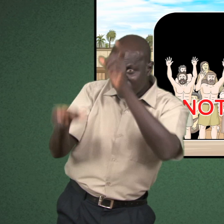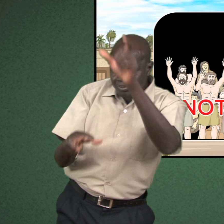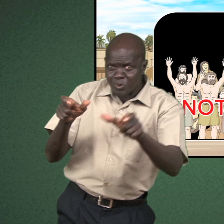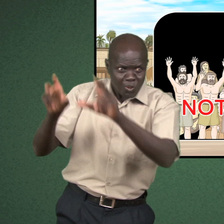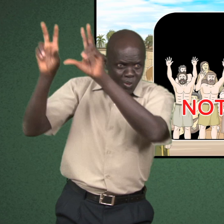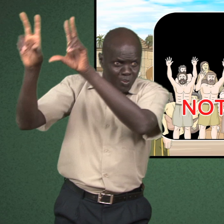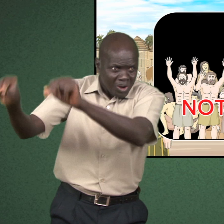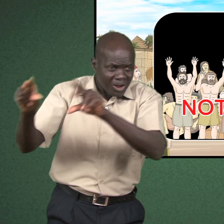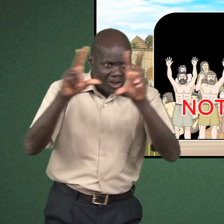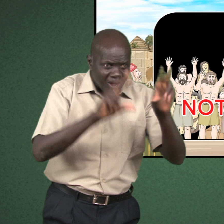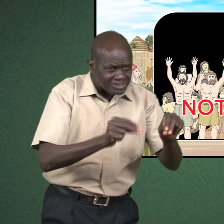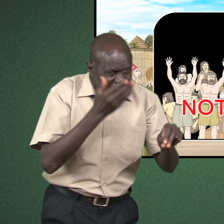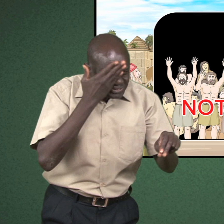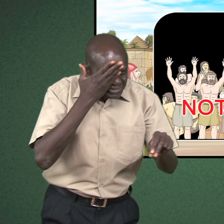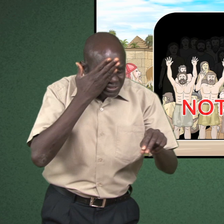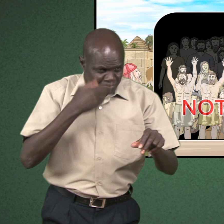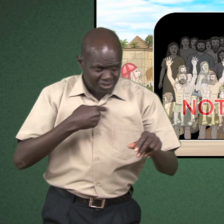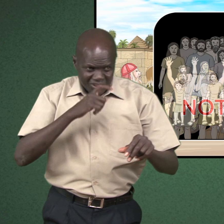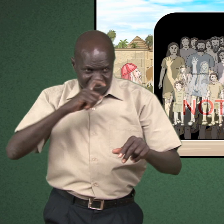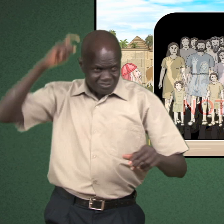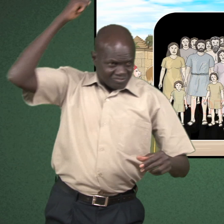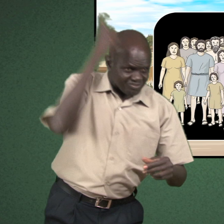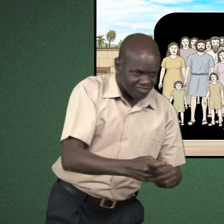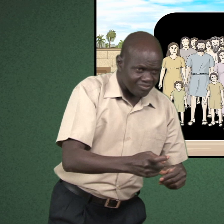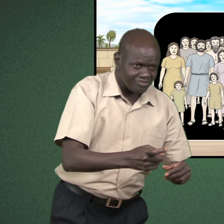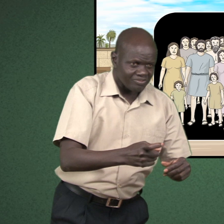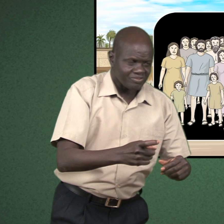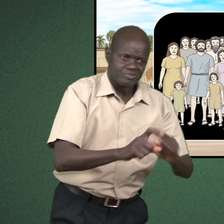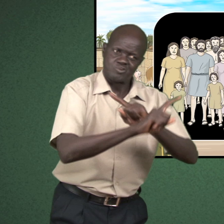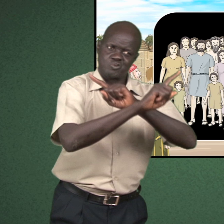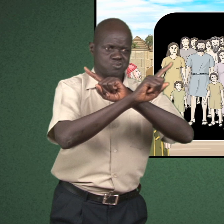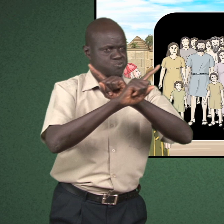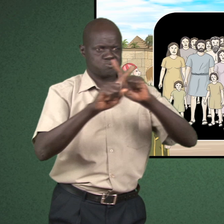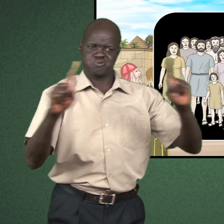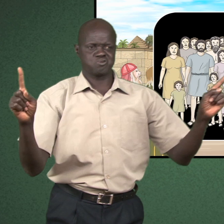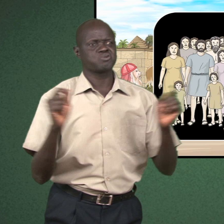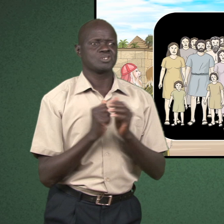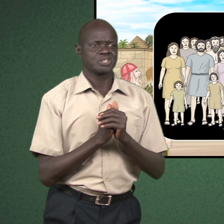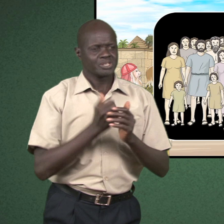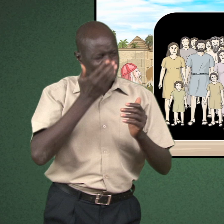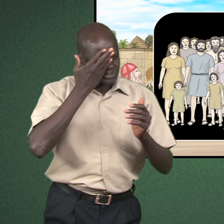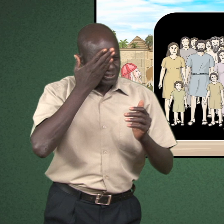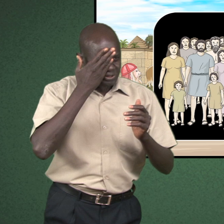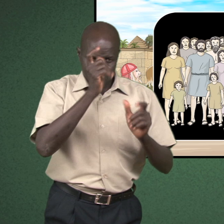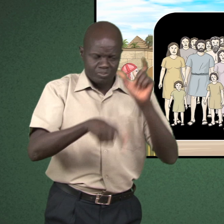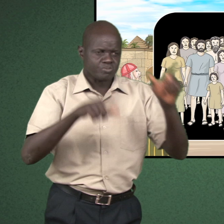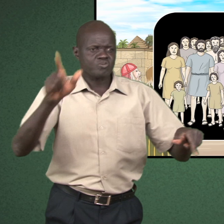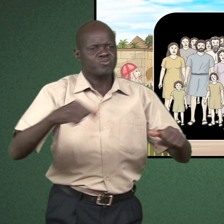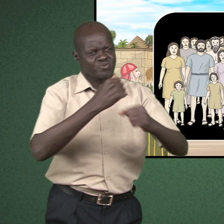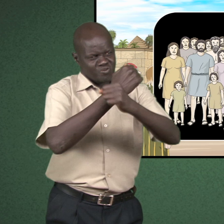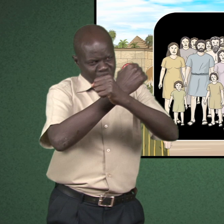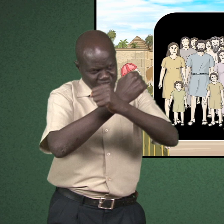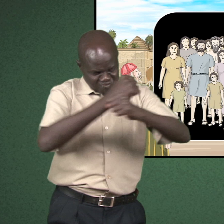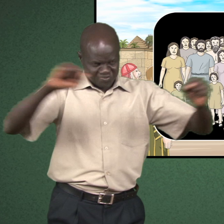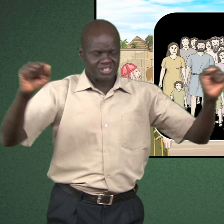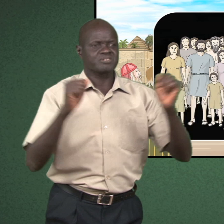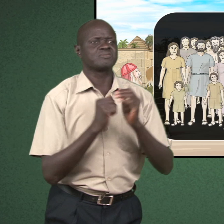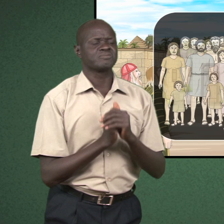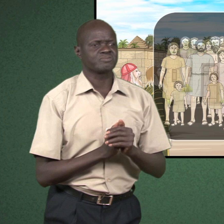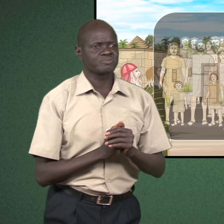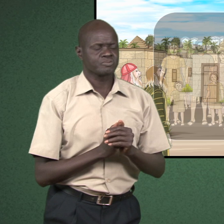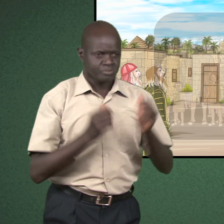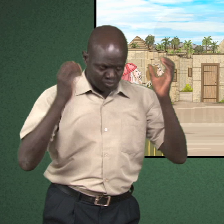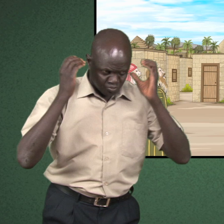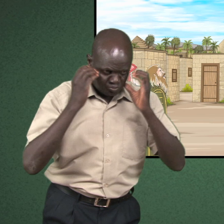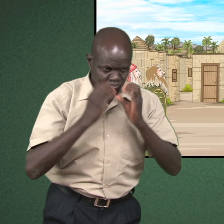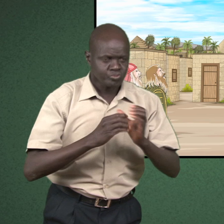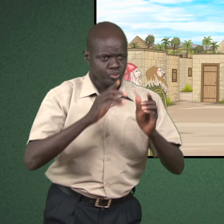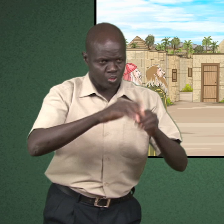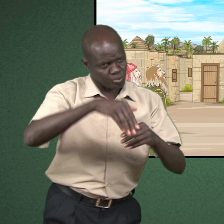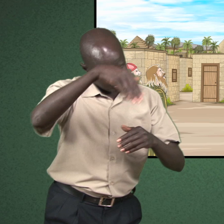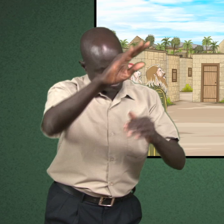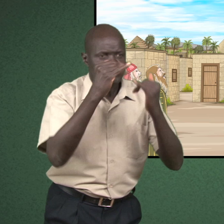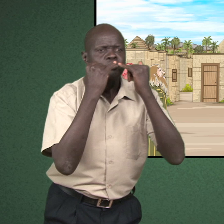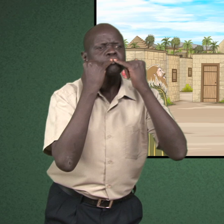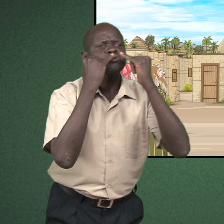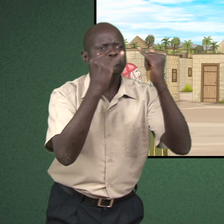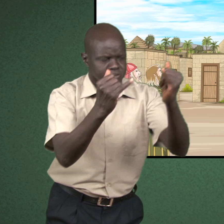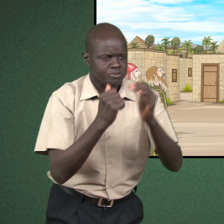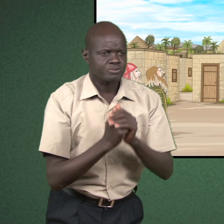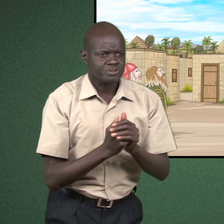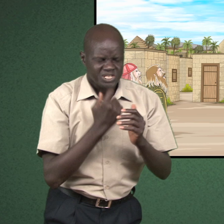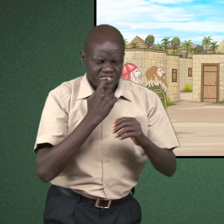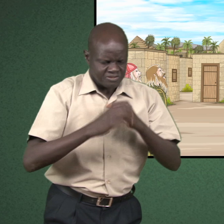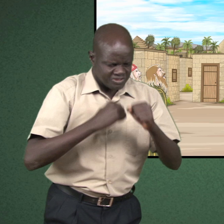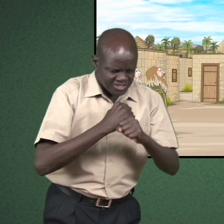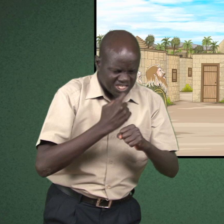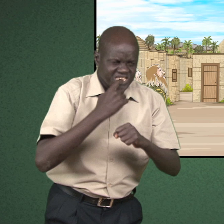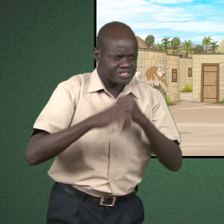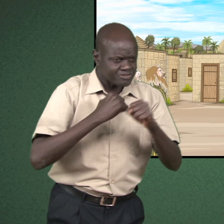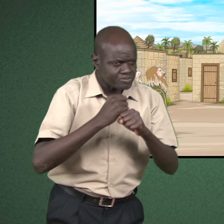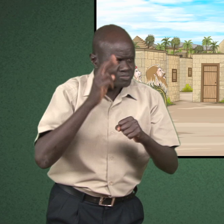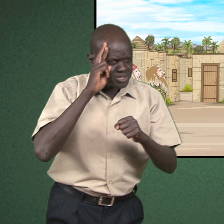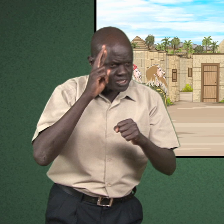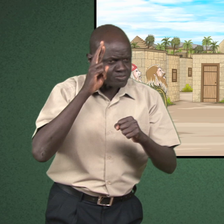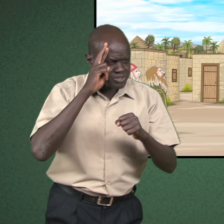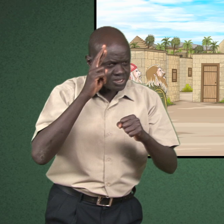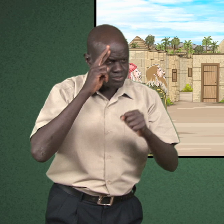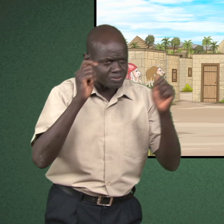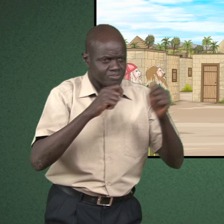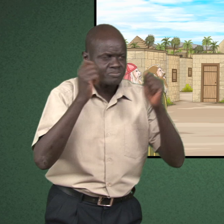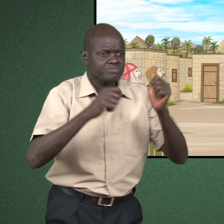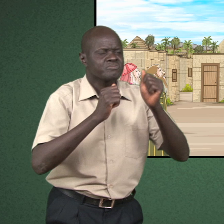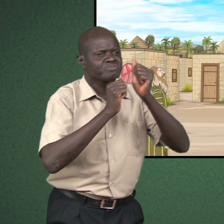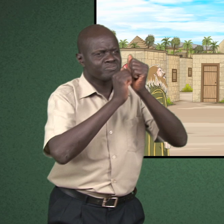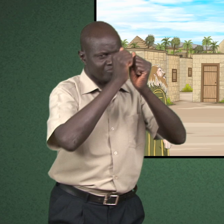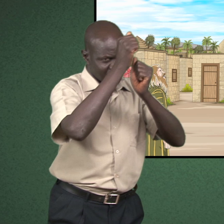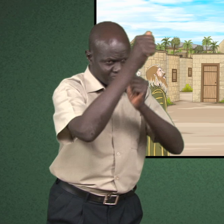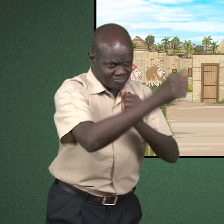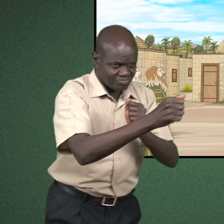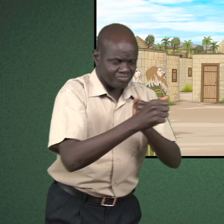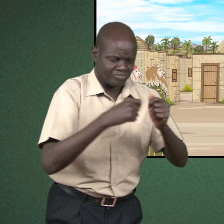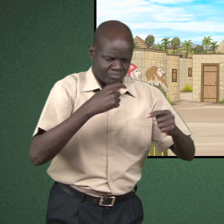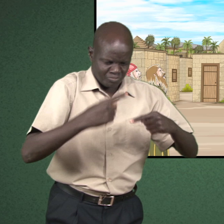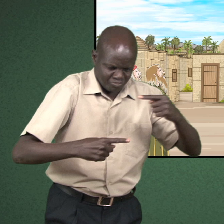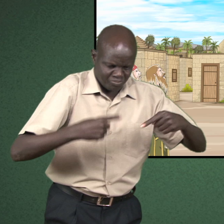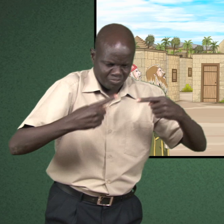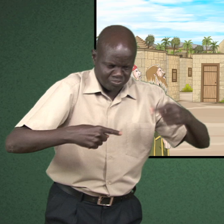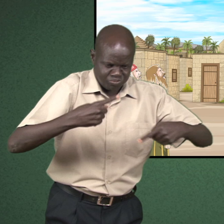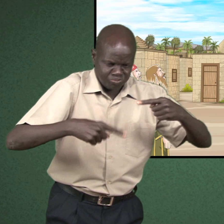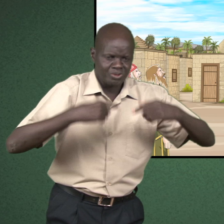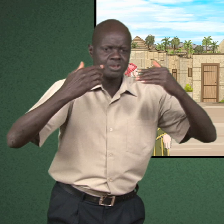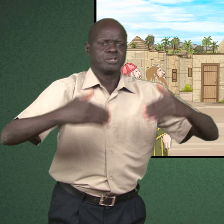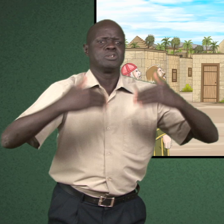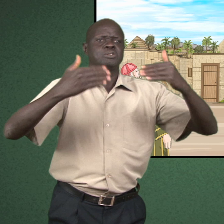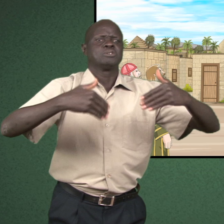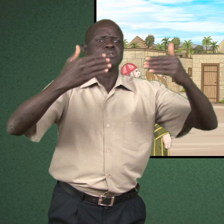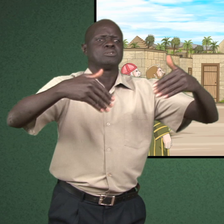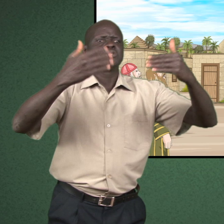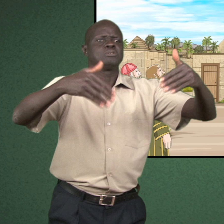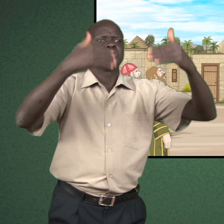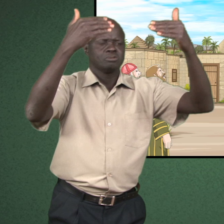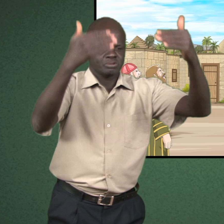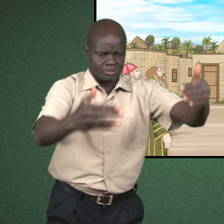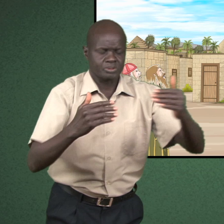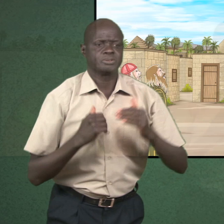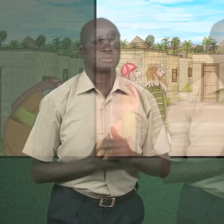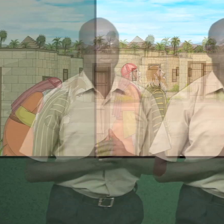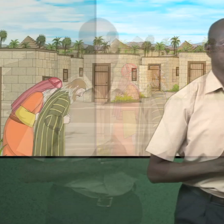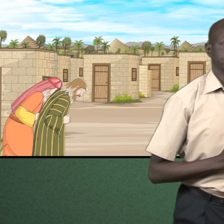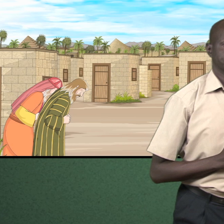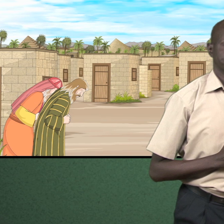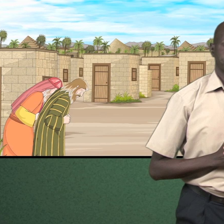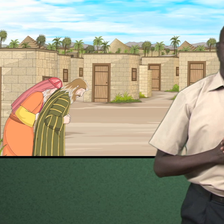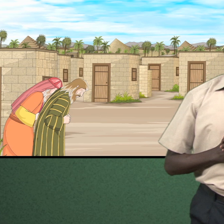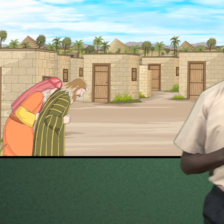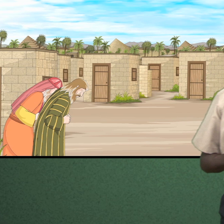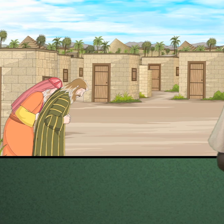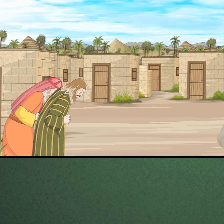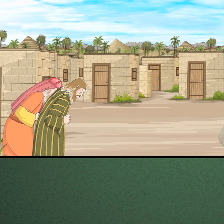And this day will be a memorial for you, and you are to celebrate it as a feast to the LORD, as a permanent statute for the generations to come. For seven days you must eat unleavened bread. On the first day you are to remove the leaven from your houses. Whoever eats anything leavened from the first day through the seventh must be cut off from Israel. On the first day you are to hold a sacred assembly, and another on the seventh day. You must not do any work on those days, except to prepare the meals—that is all you may do. So you are to keep the Feast of Unleavened Bread, for on this very day I brought your divisions out of the land of Egypt. You must keep this day as a permanent statute for the generations to come. In the first month you are to eat unleavened bread, from the evening of the fourteenth day until the evening of the twenty-first day. For seven days there must be no leaven found in your houses. If anyone eats something leavened, that person, whether a foreigner or native of the land, must be cut off from the congregation of Israel. You are not to eat anything leavened; eat unleavened bread in all your homes.”